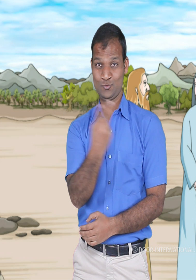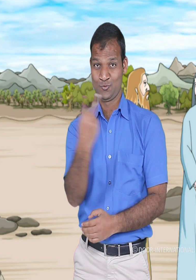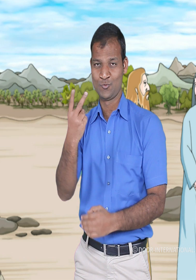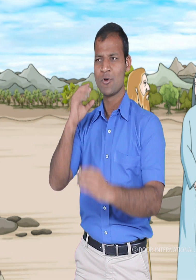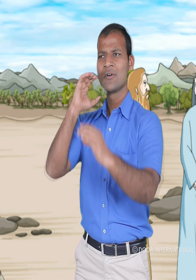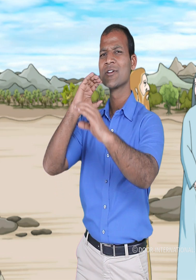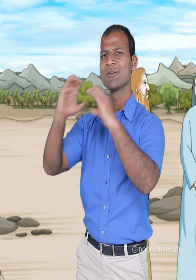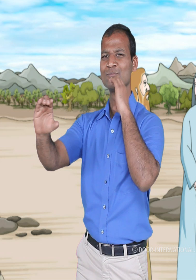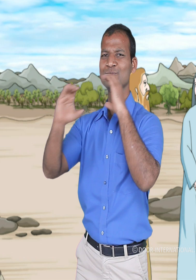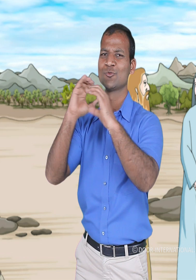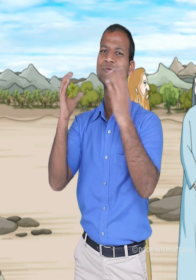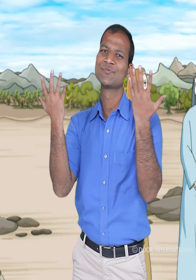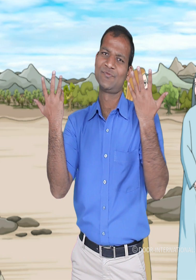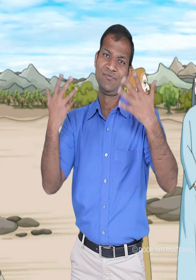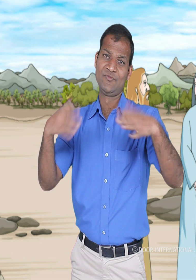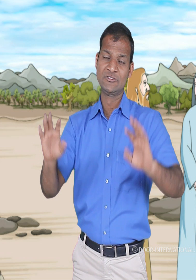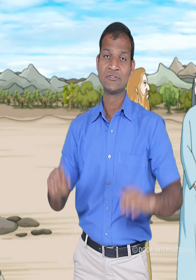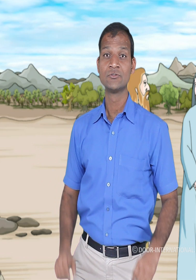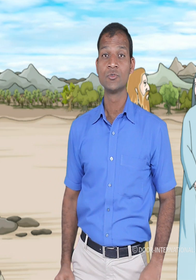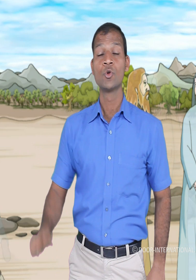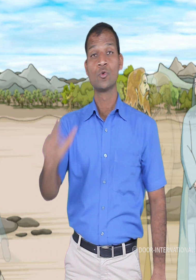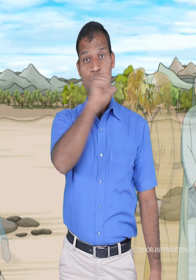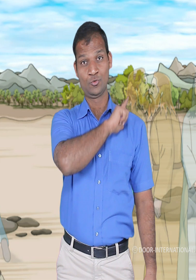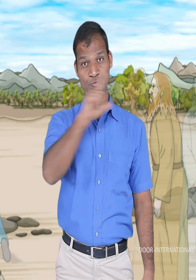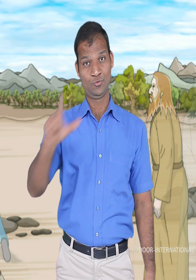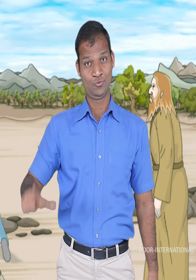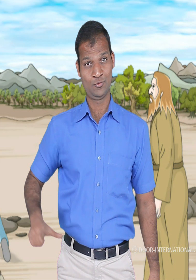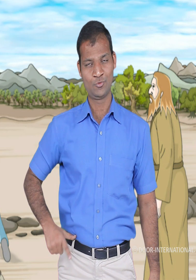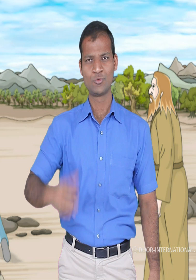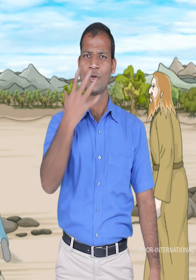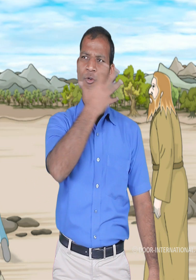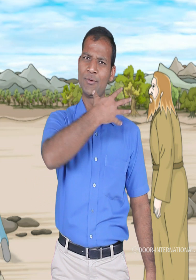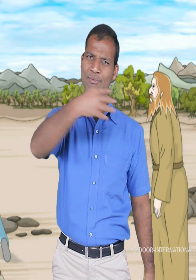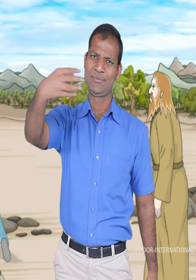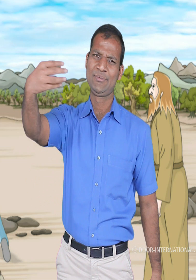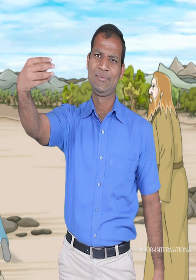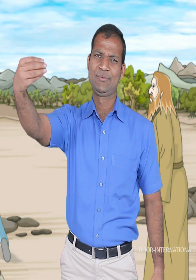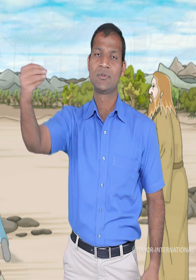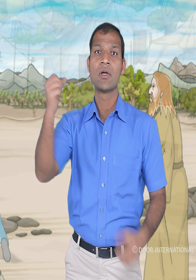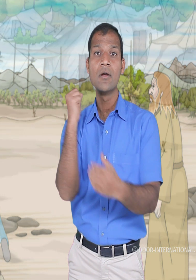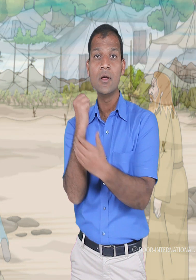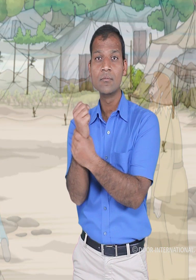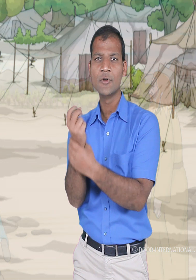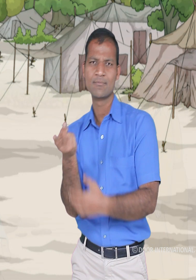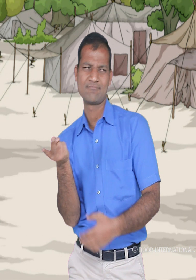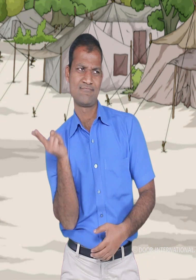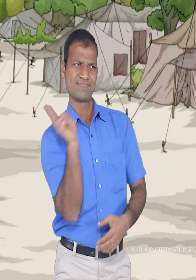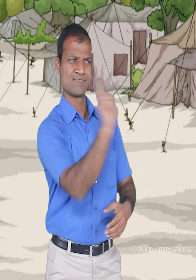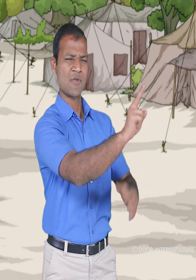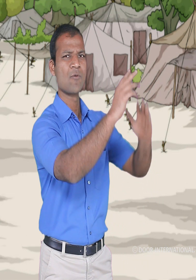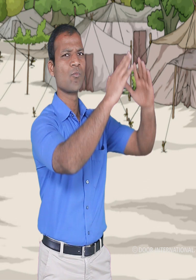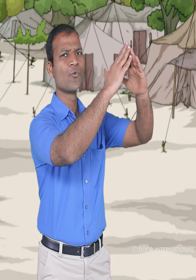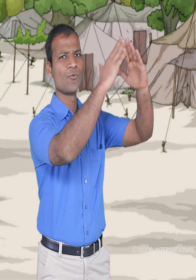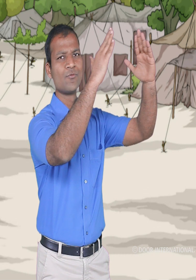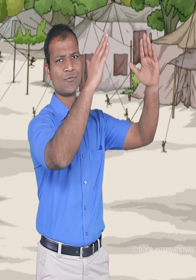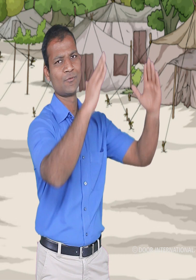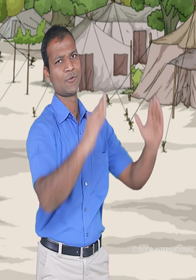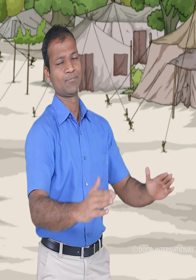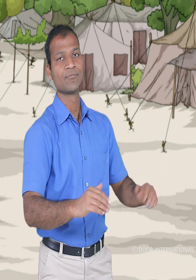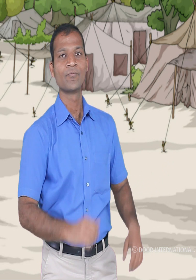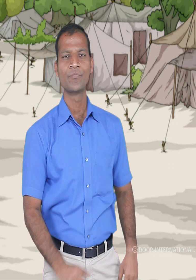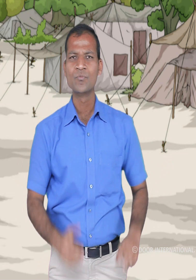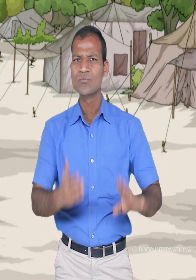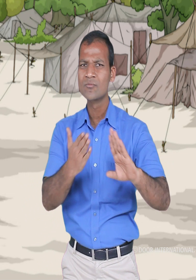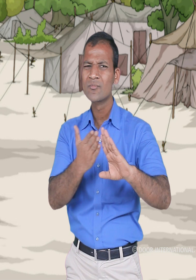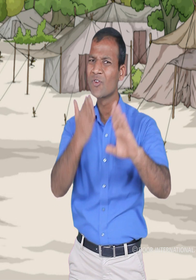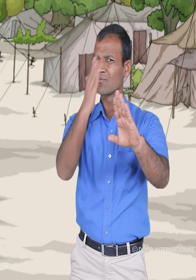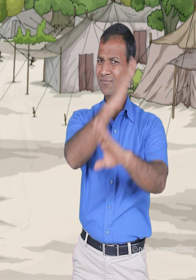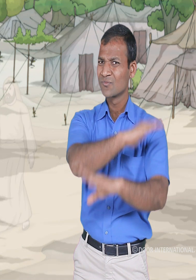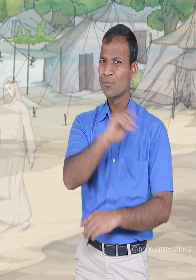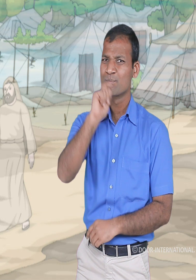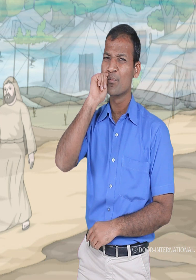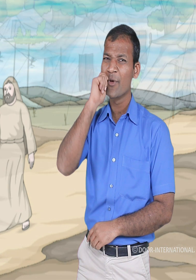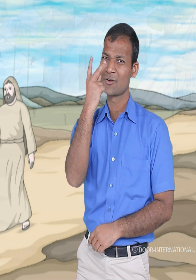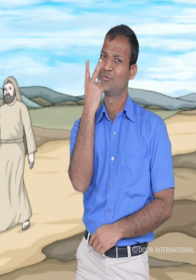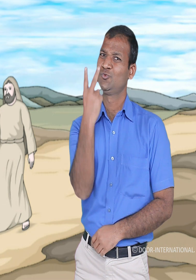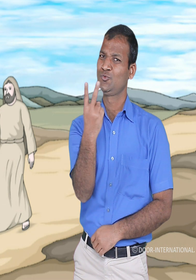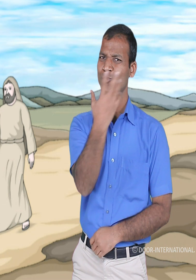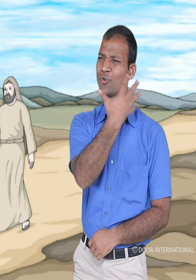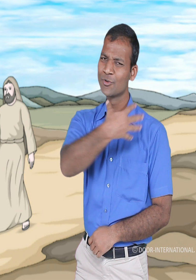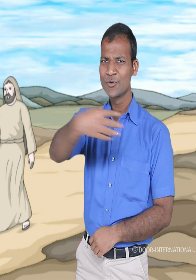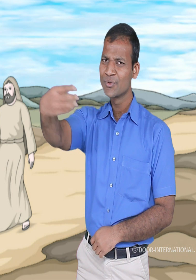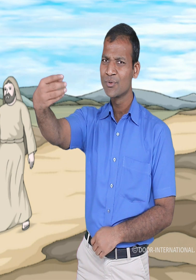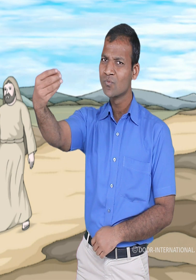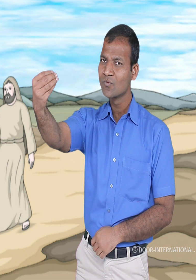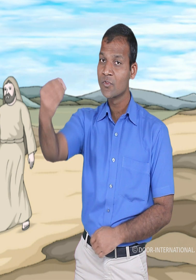When the LORD had finished speaking with Abraham, He departed, and Abraham returned home.